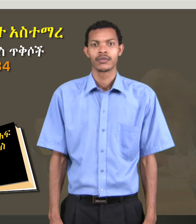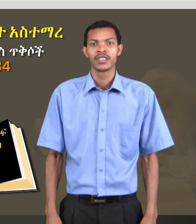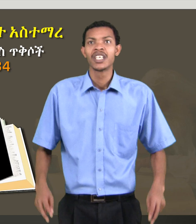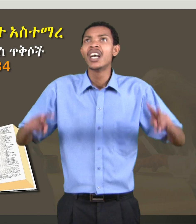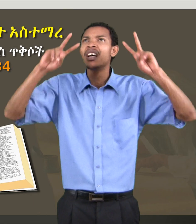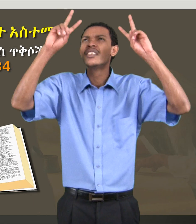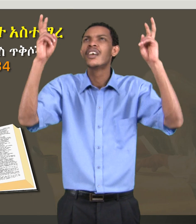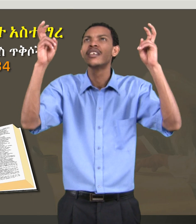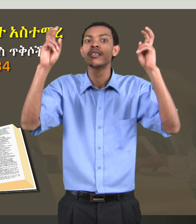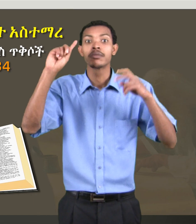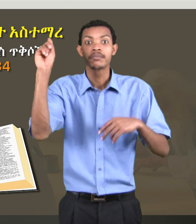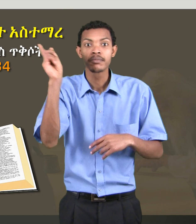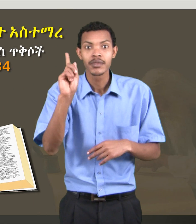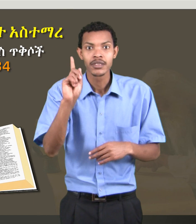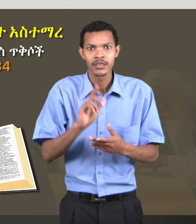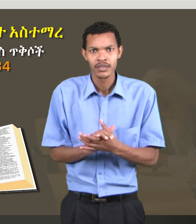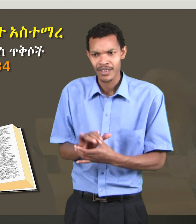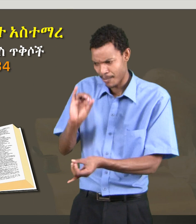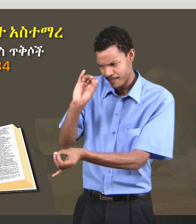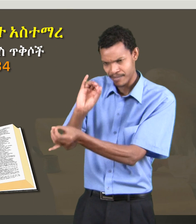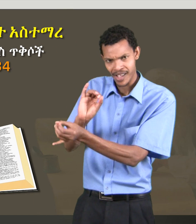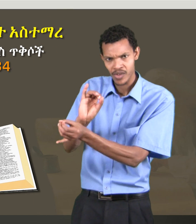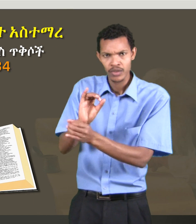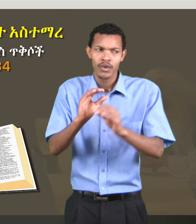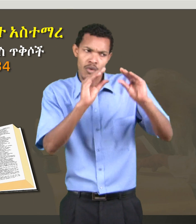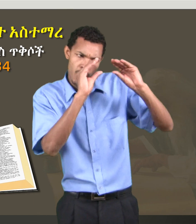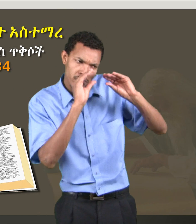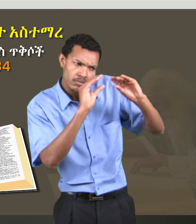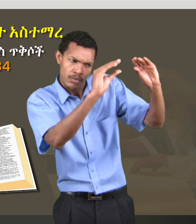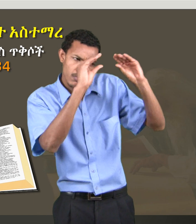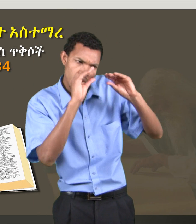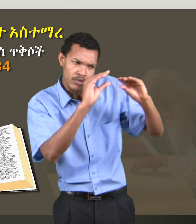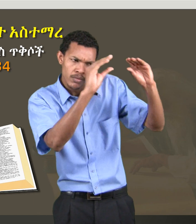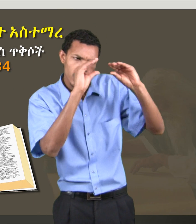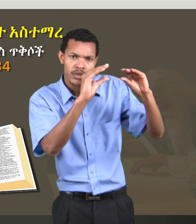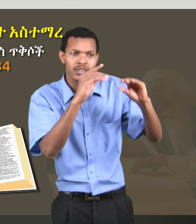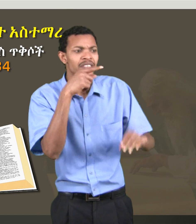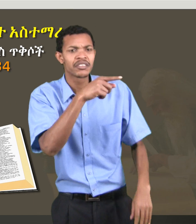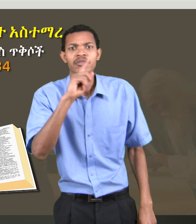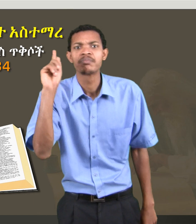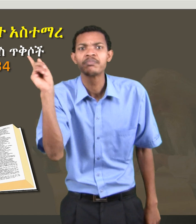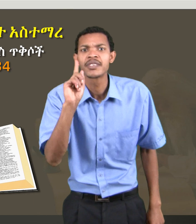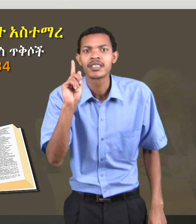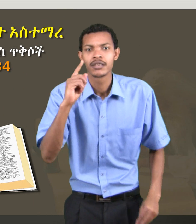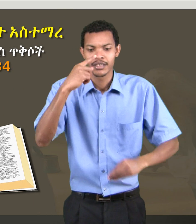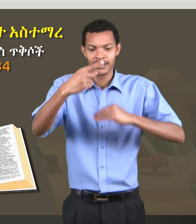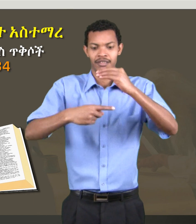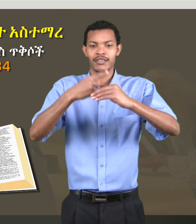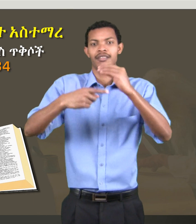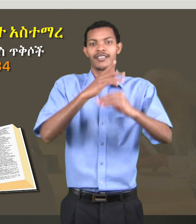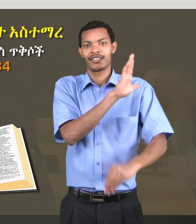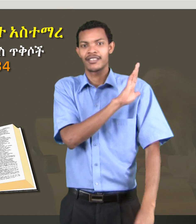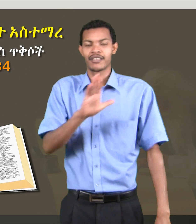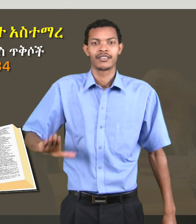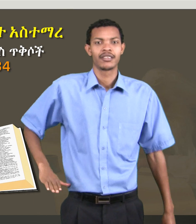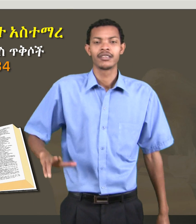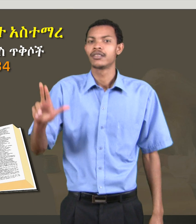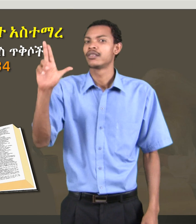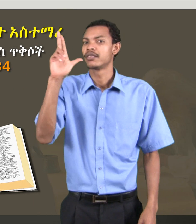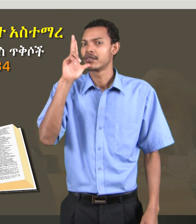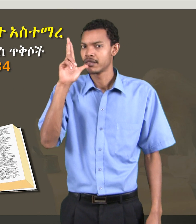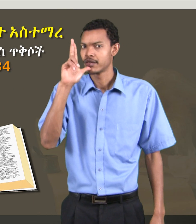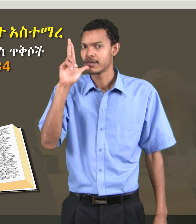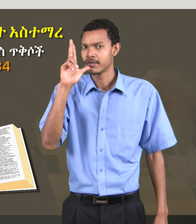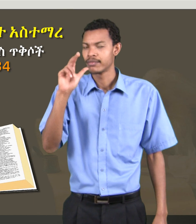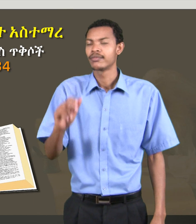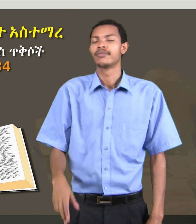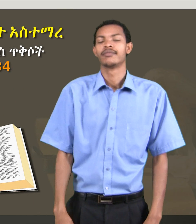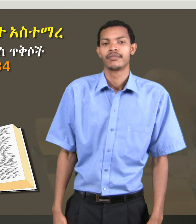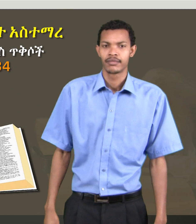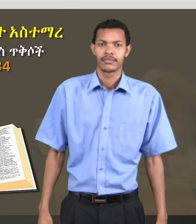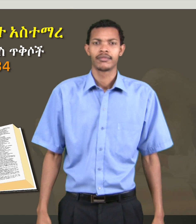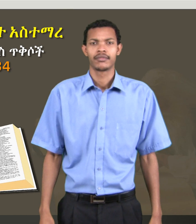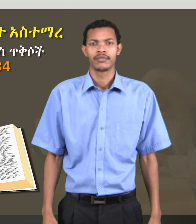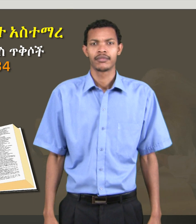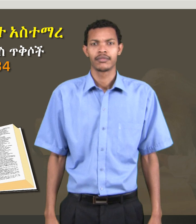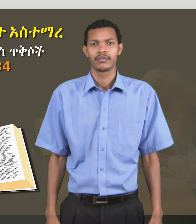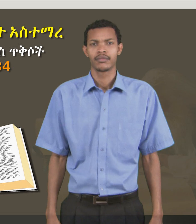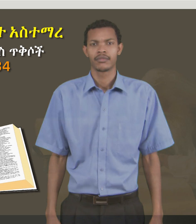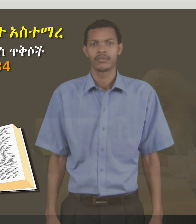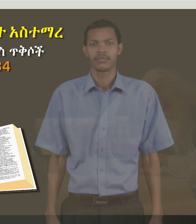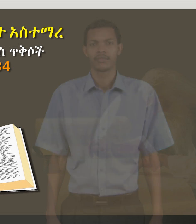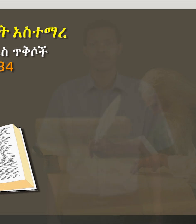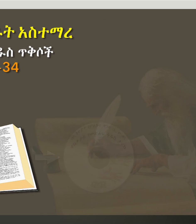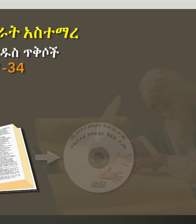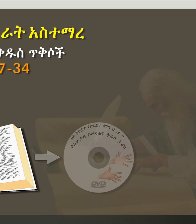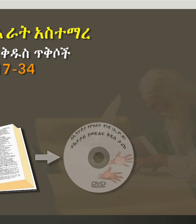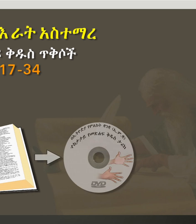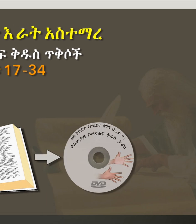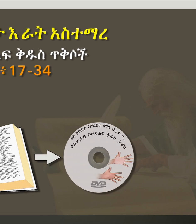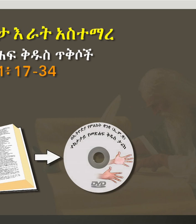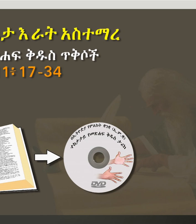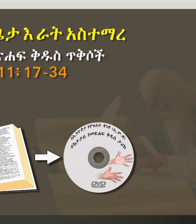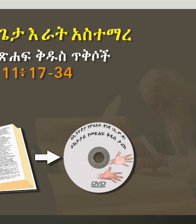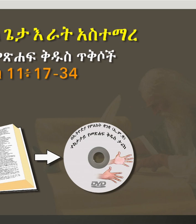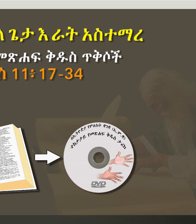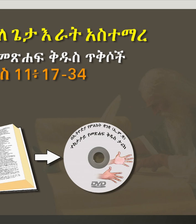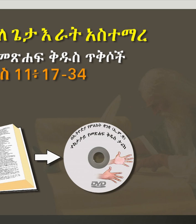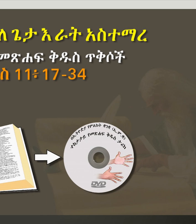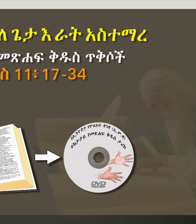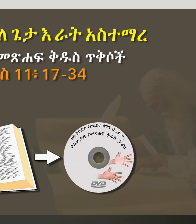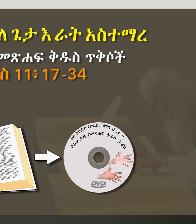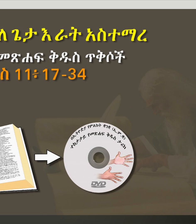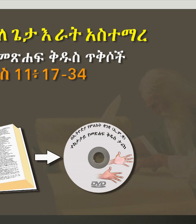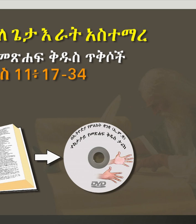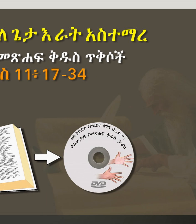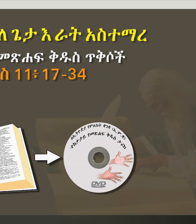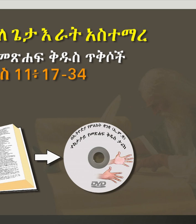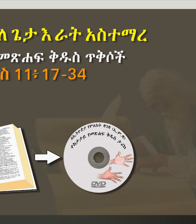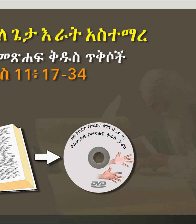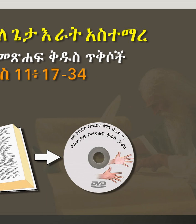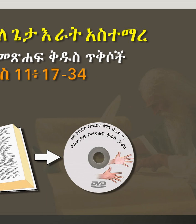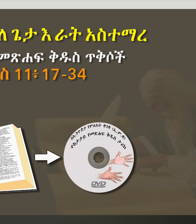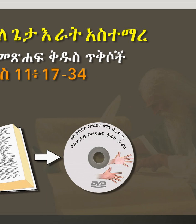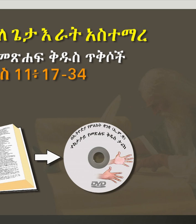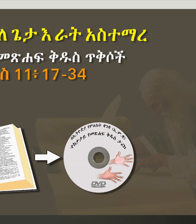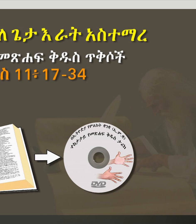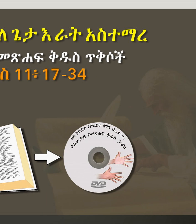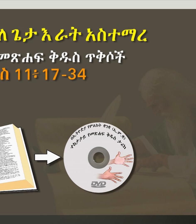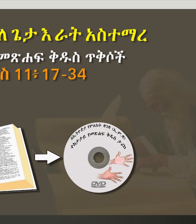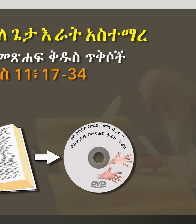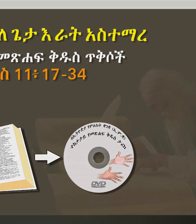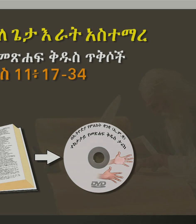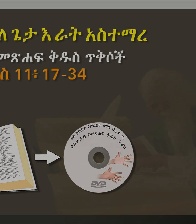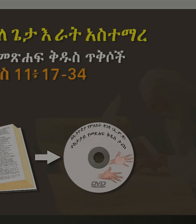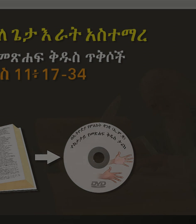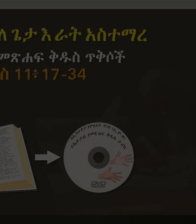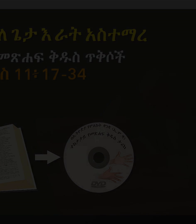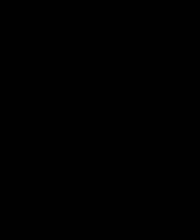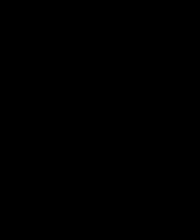Paul teaches about the Lord's supper